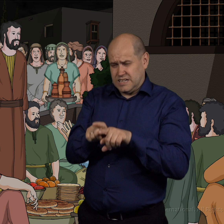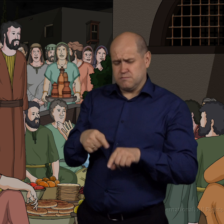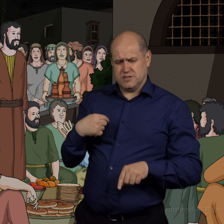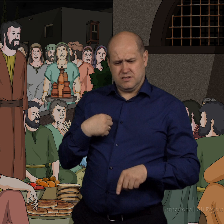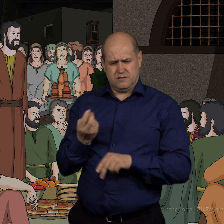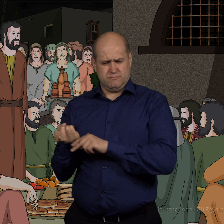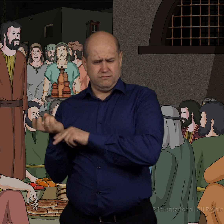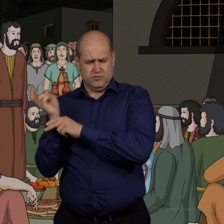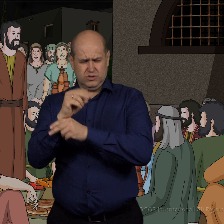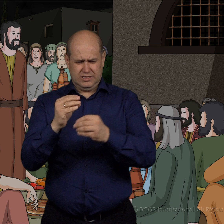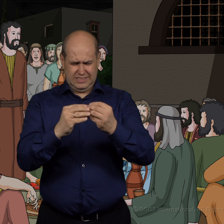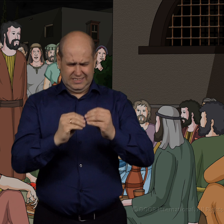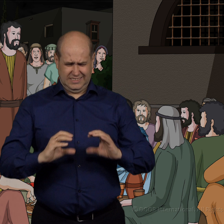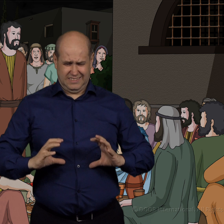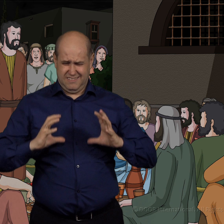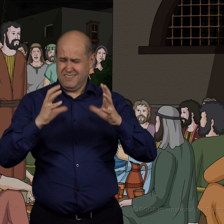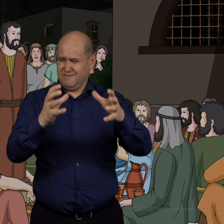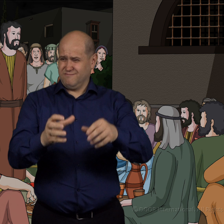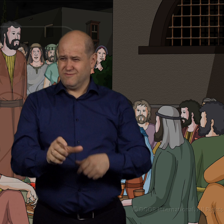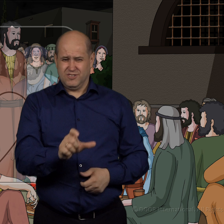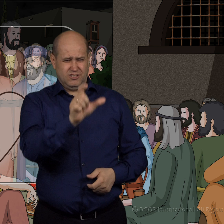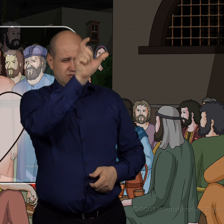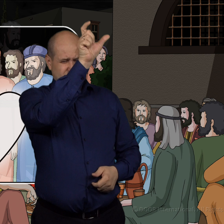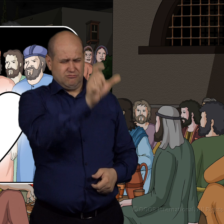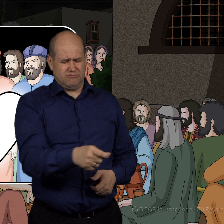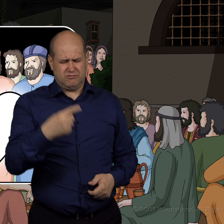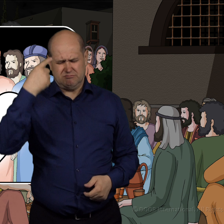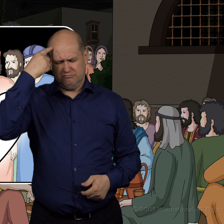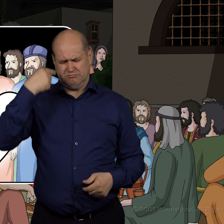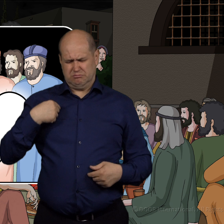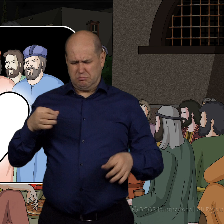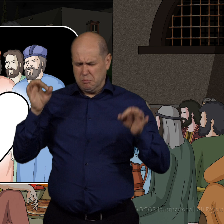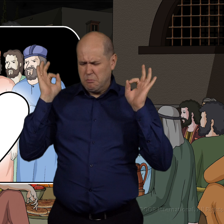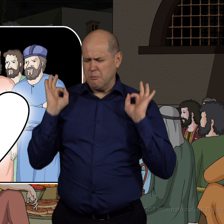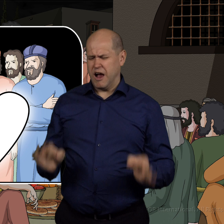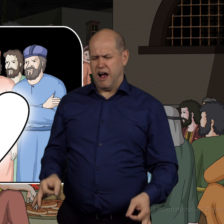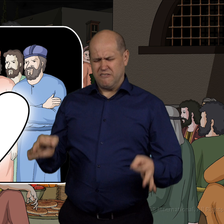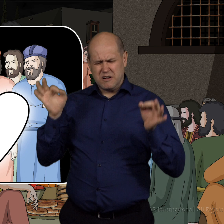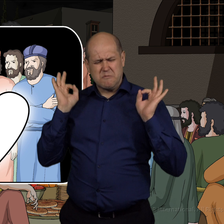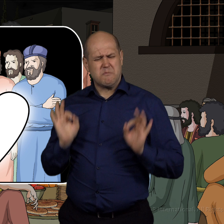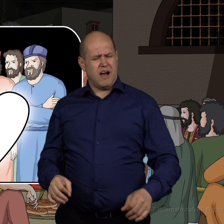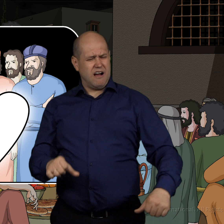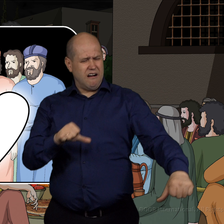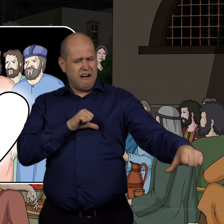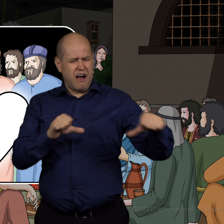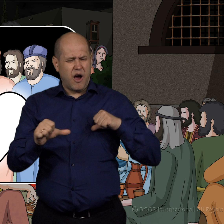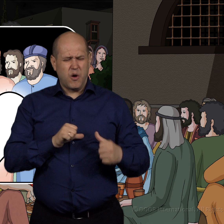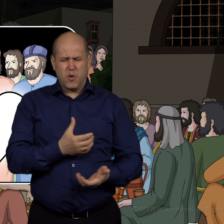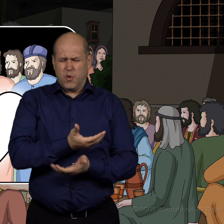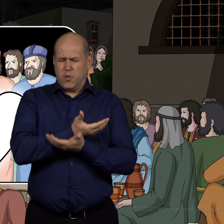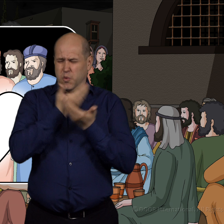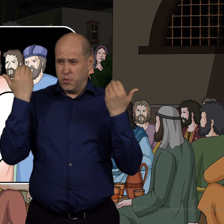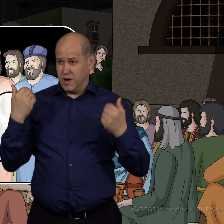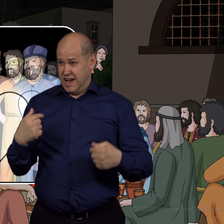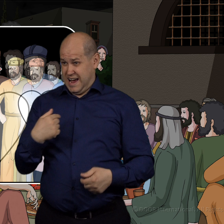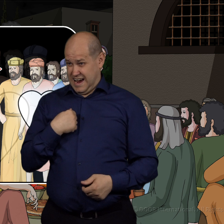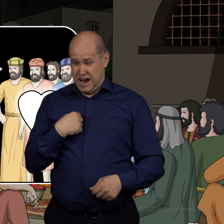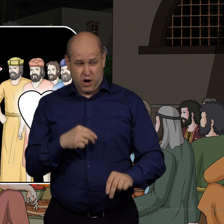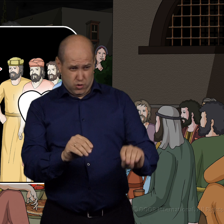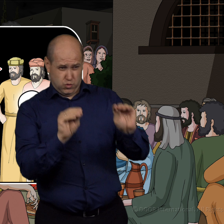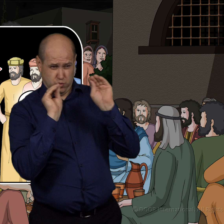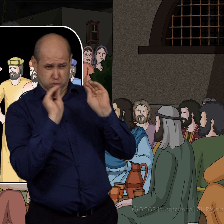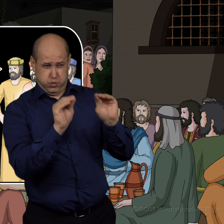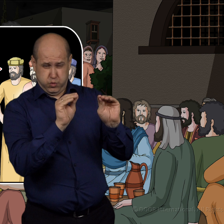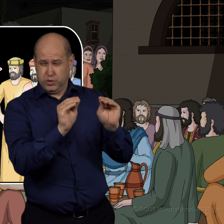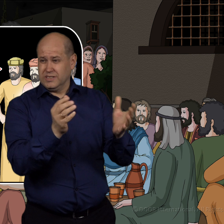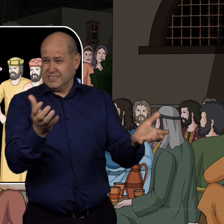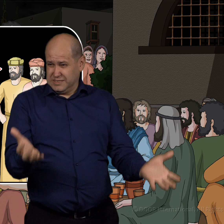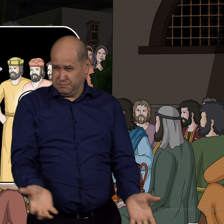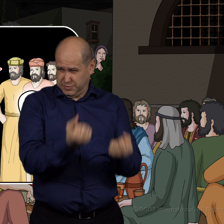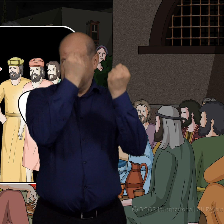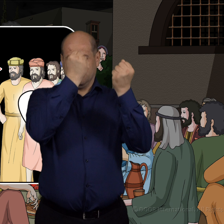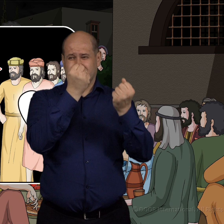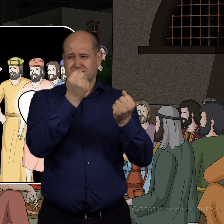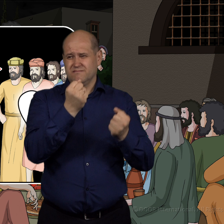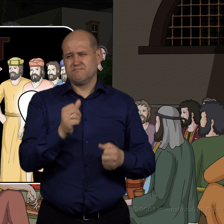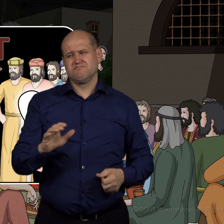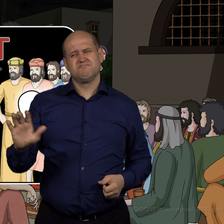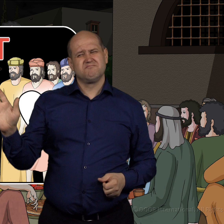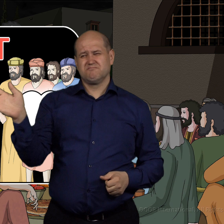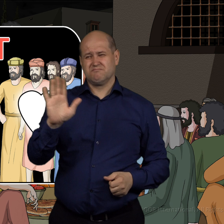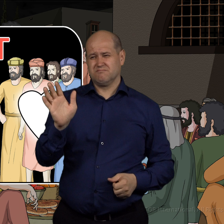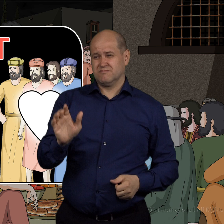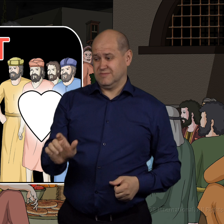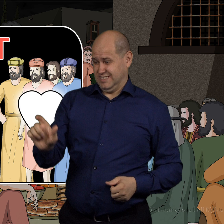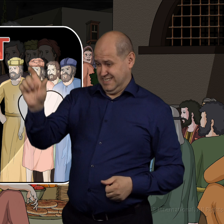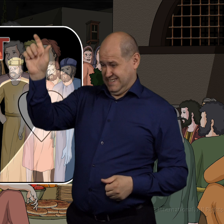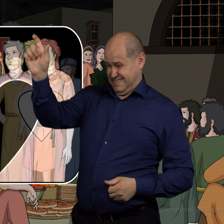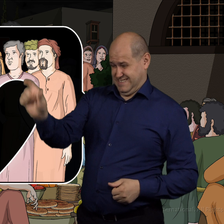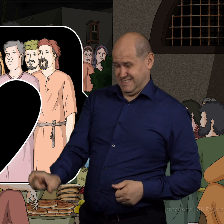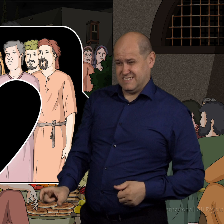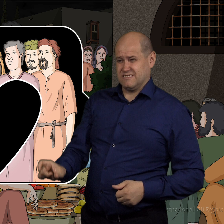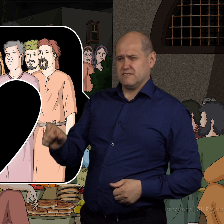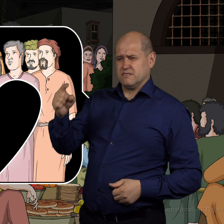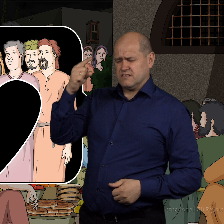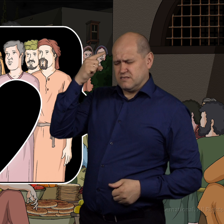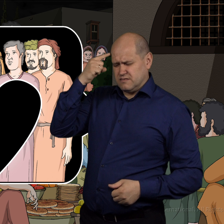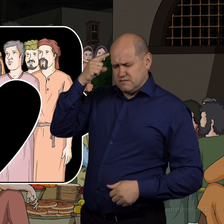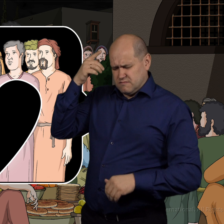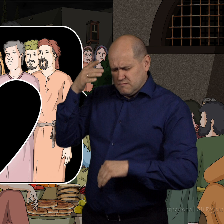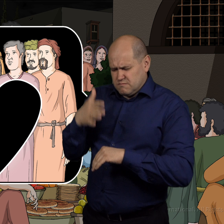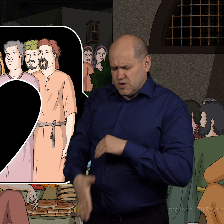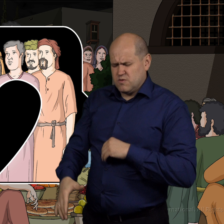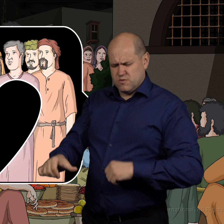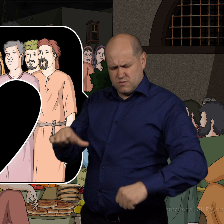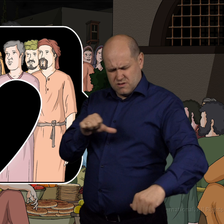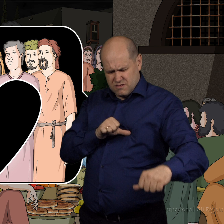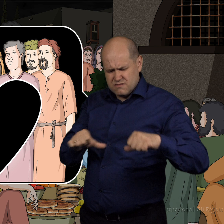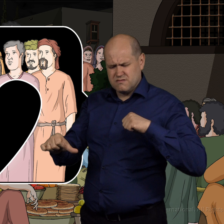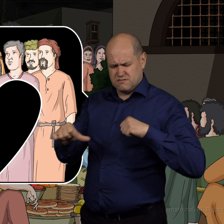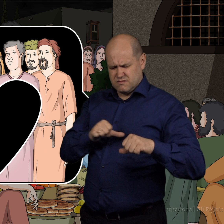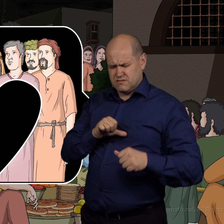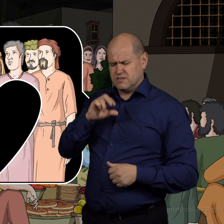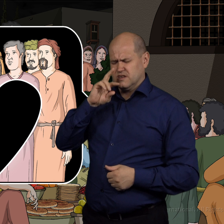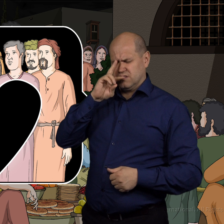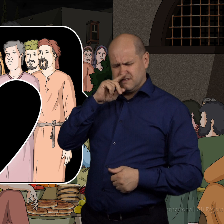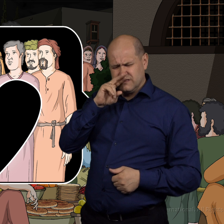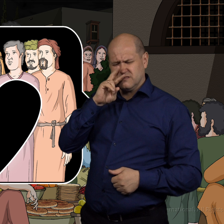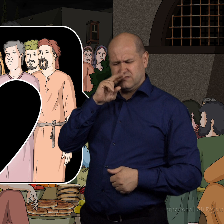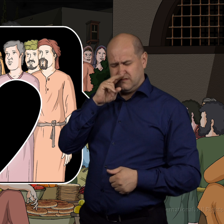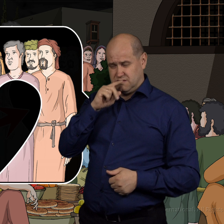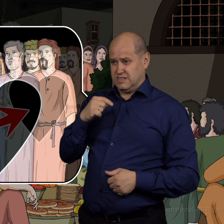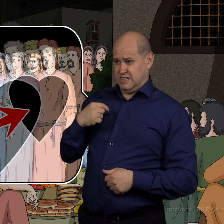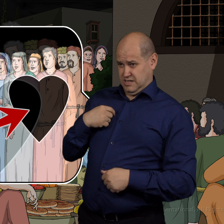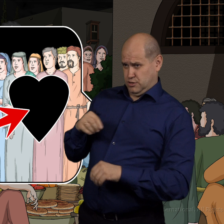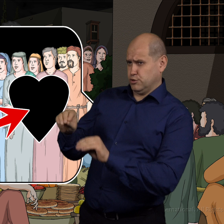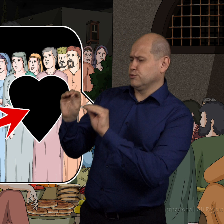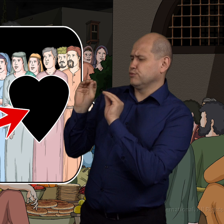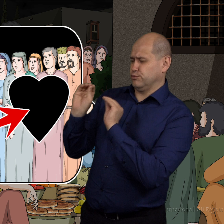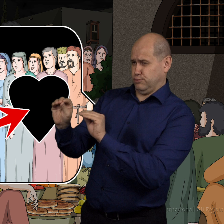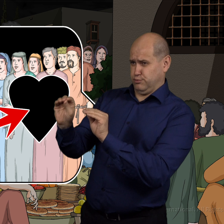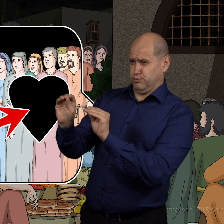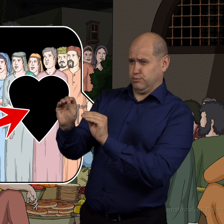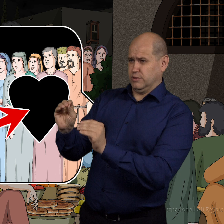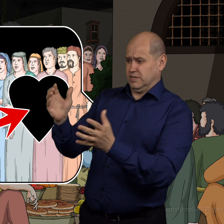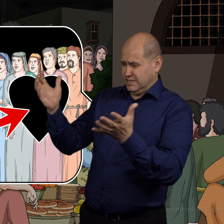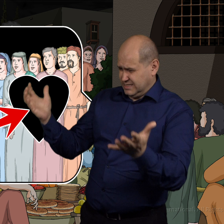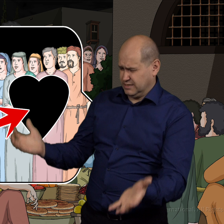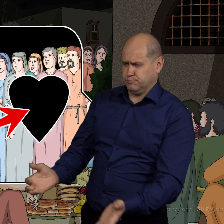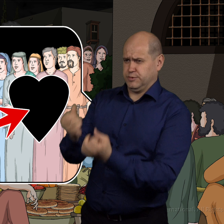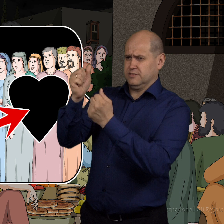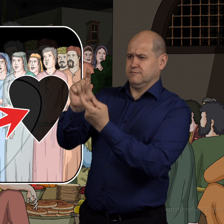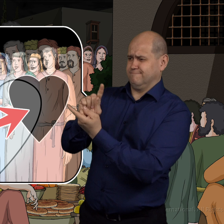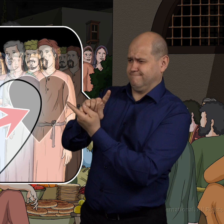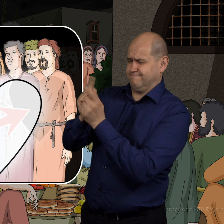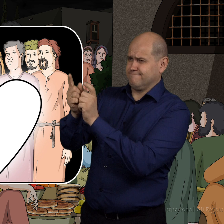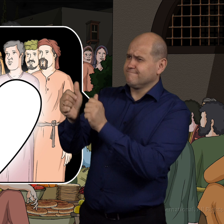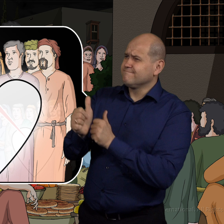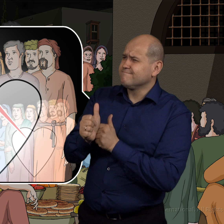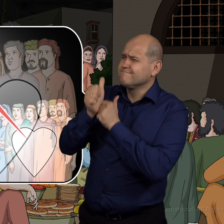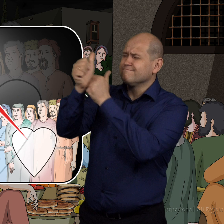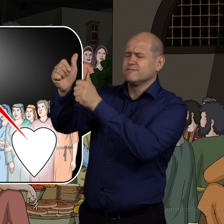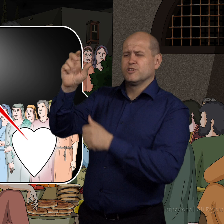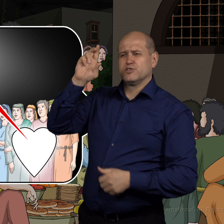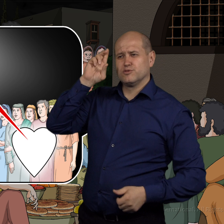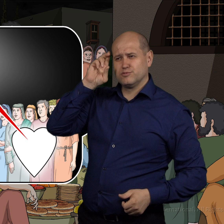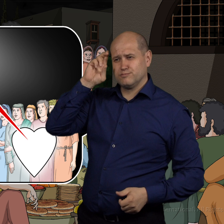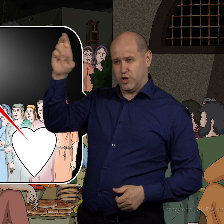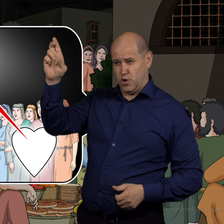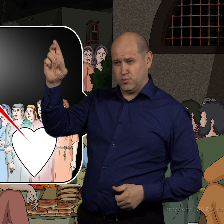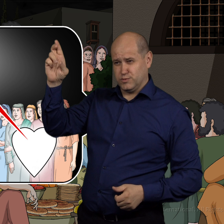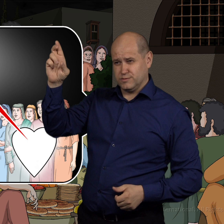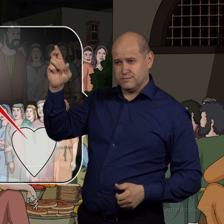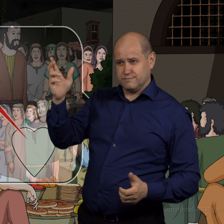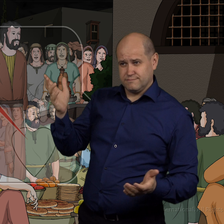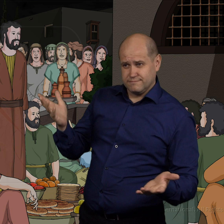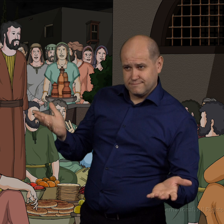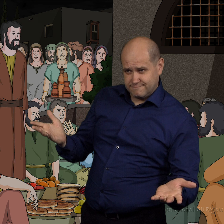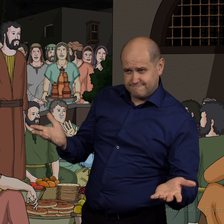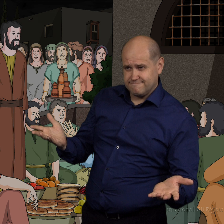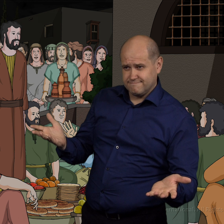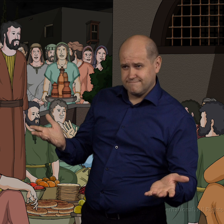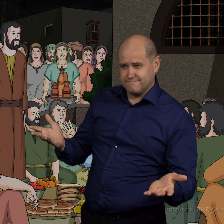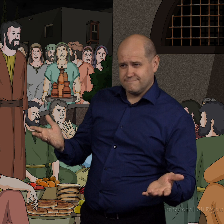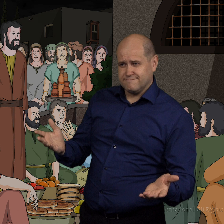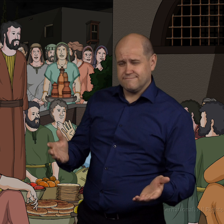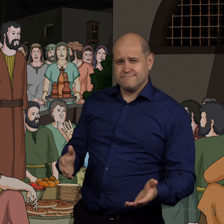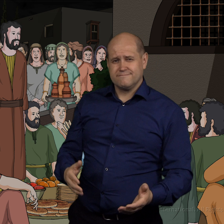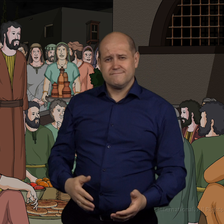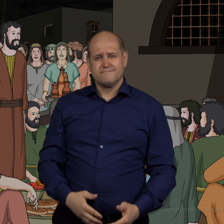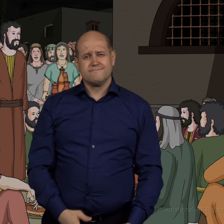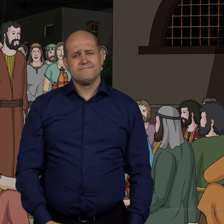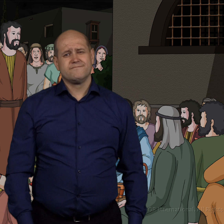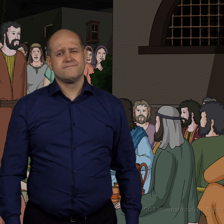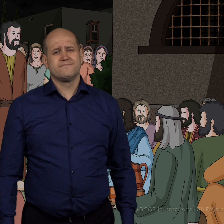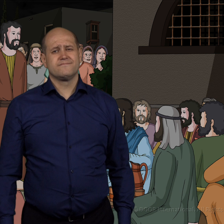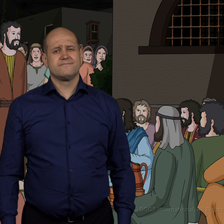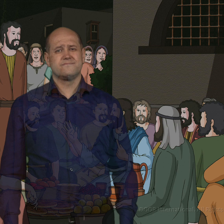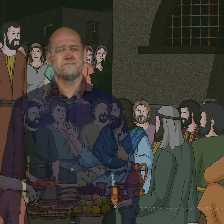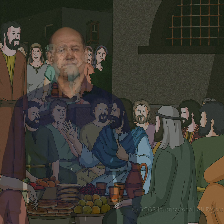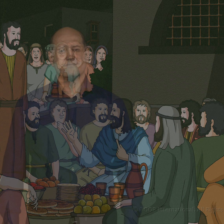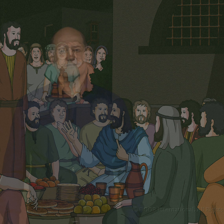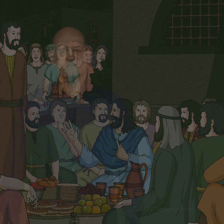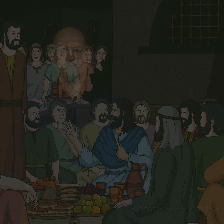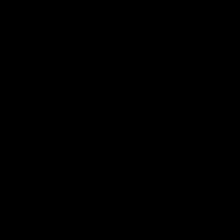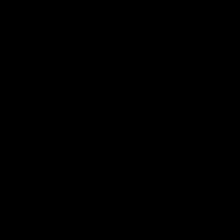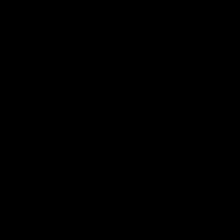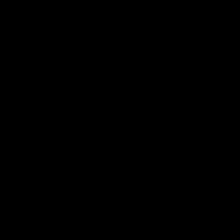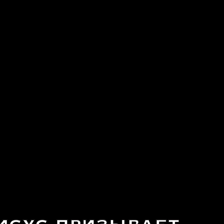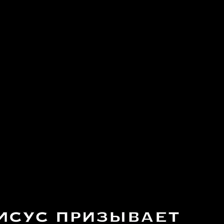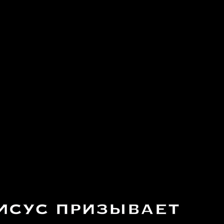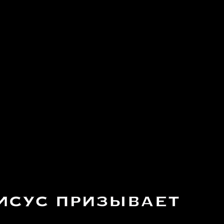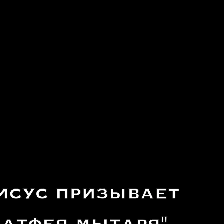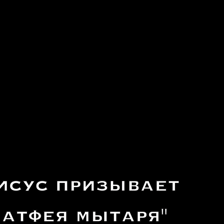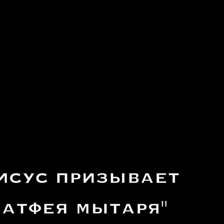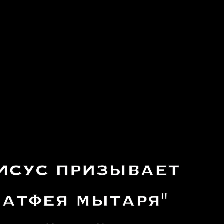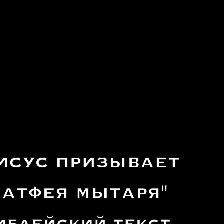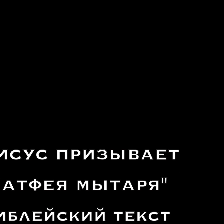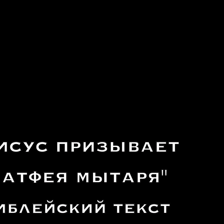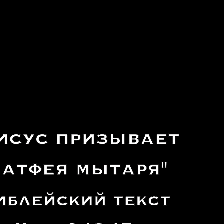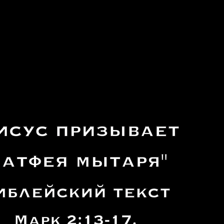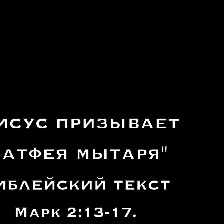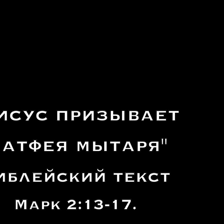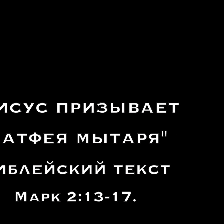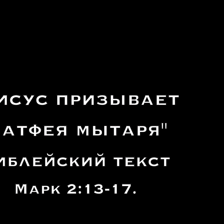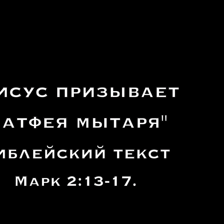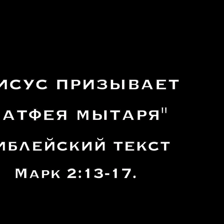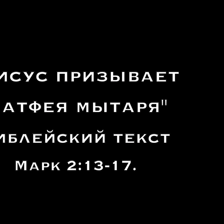I have not come to call the righteous, but sinners.”